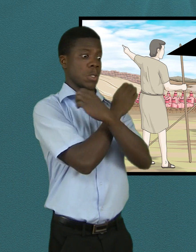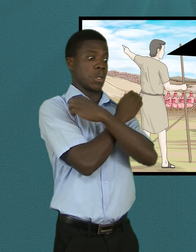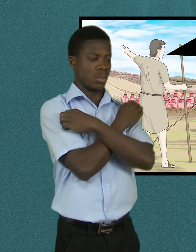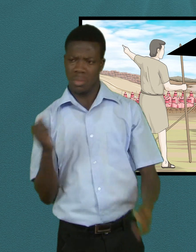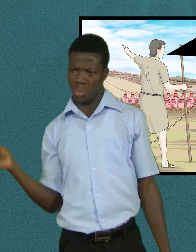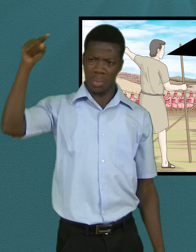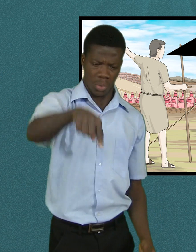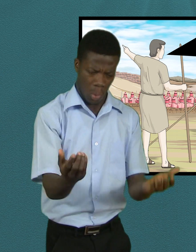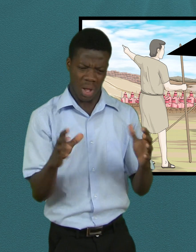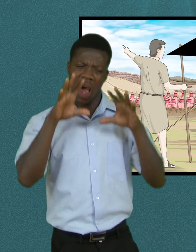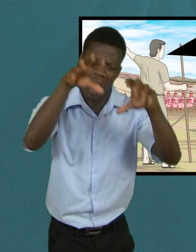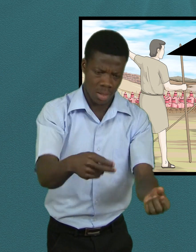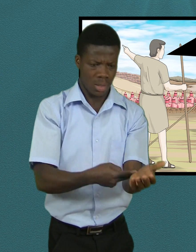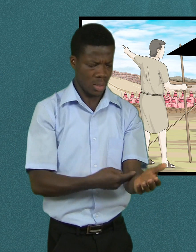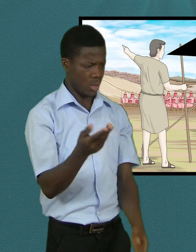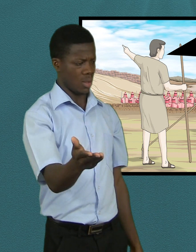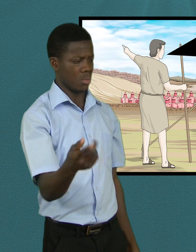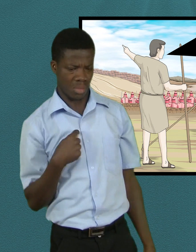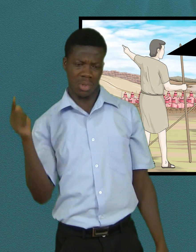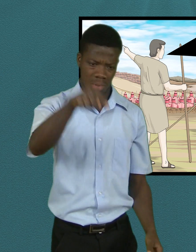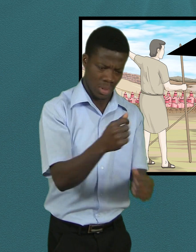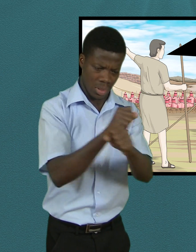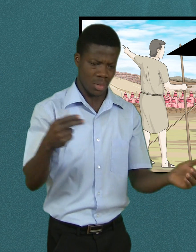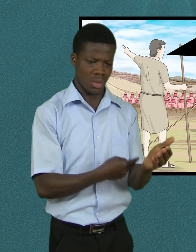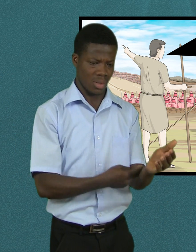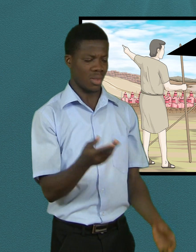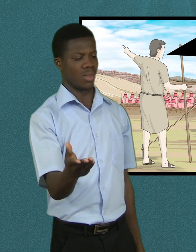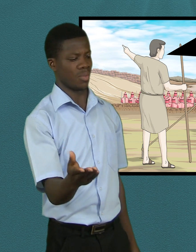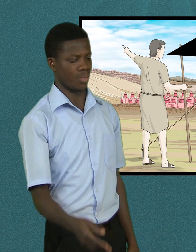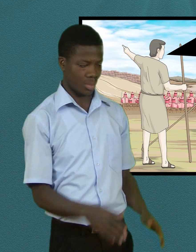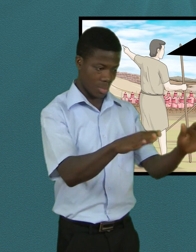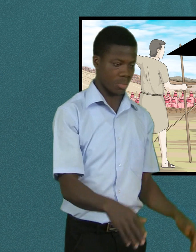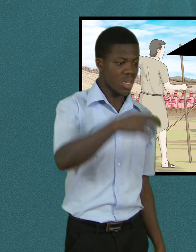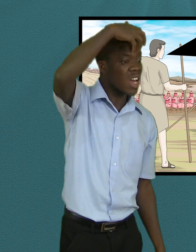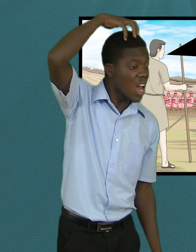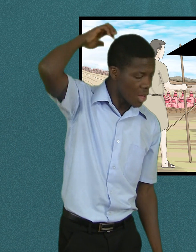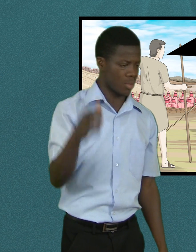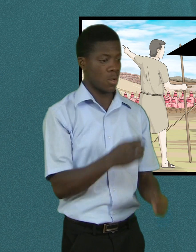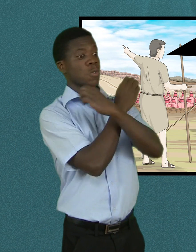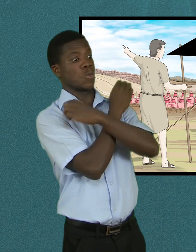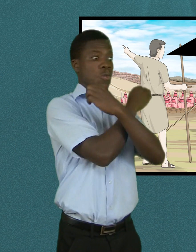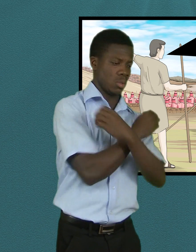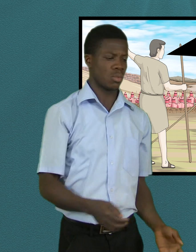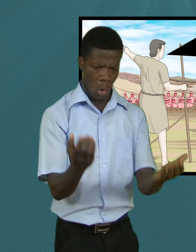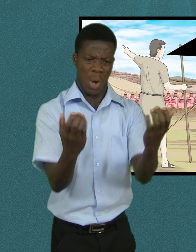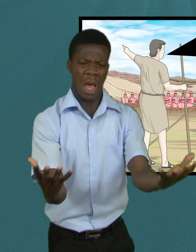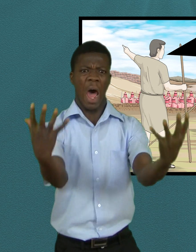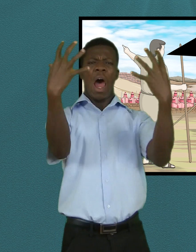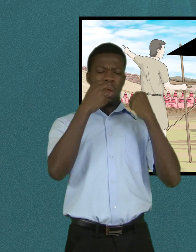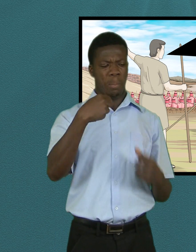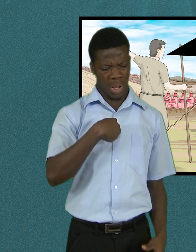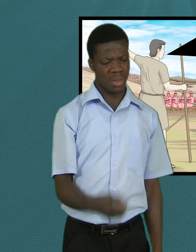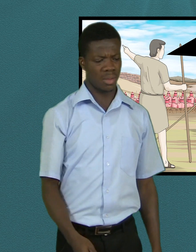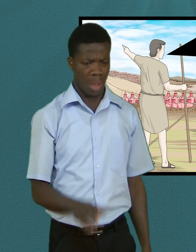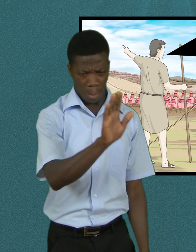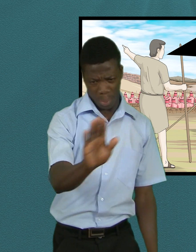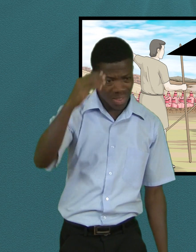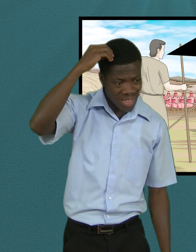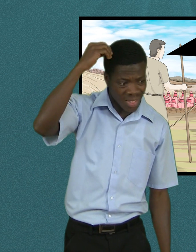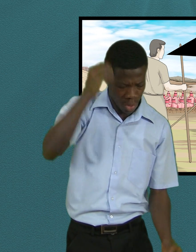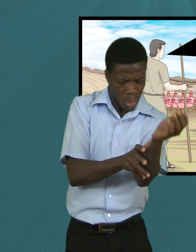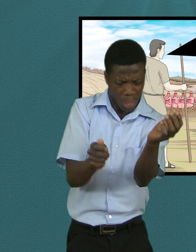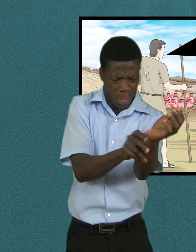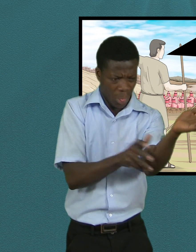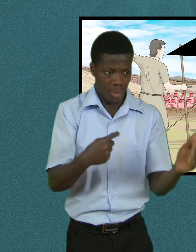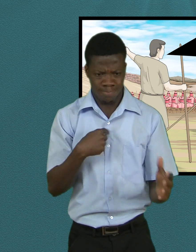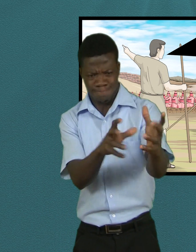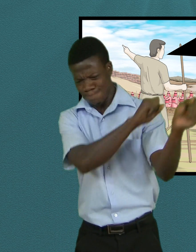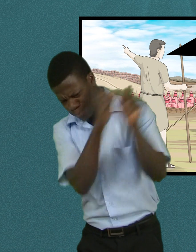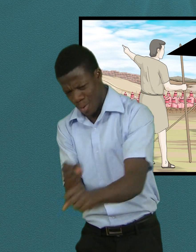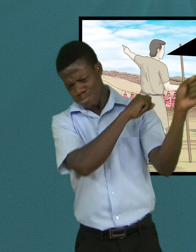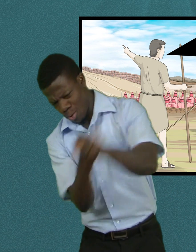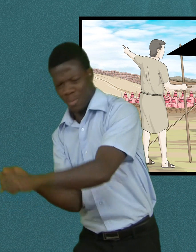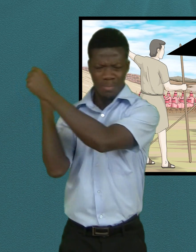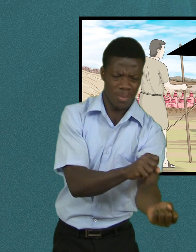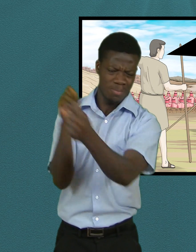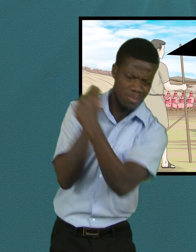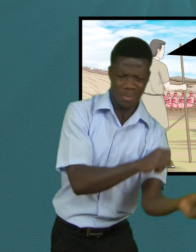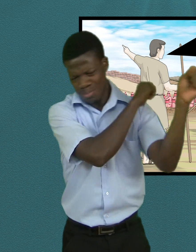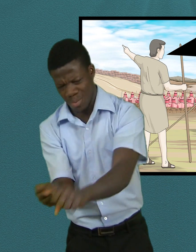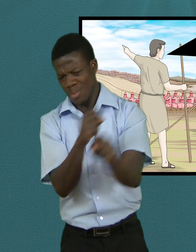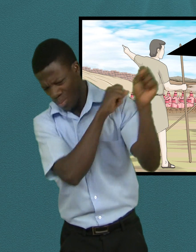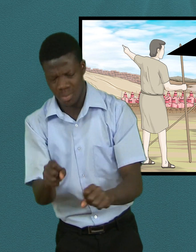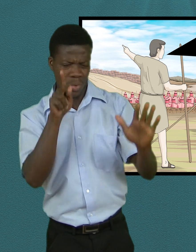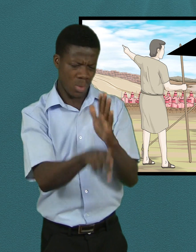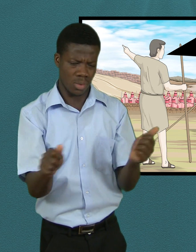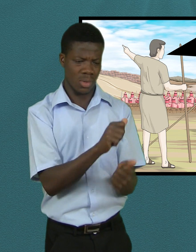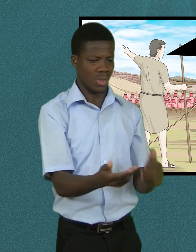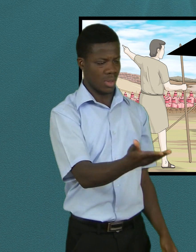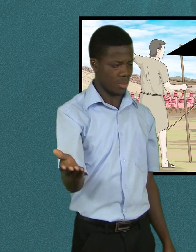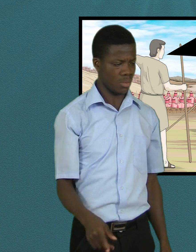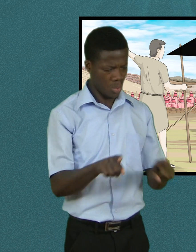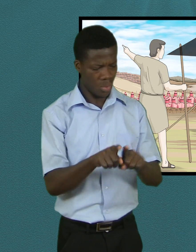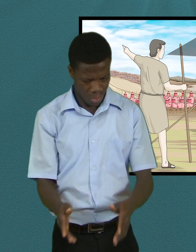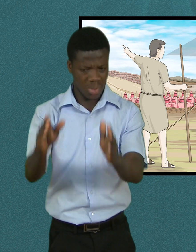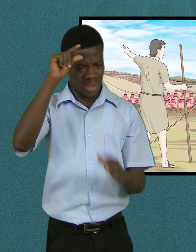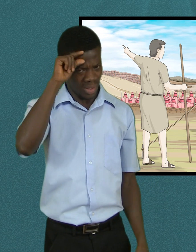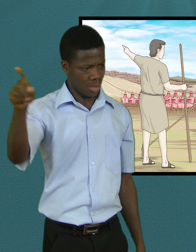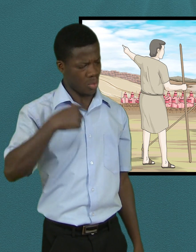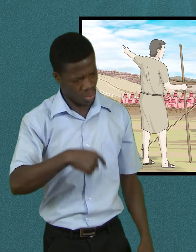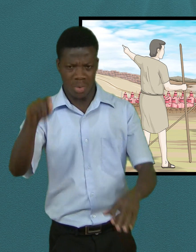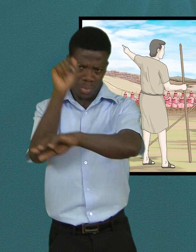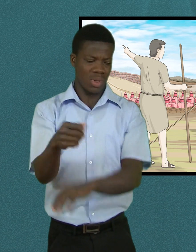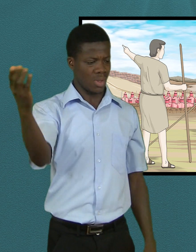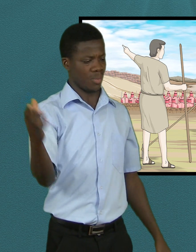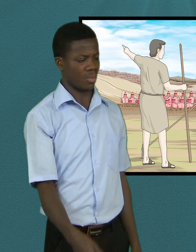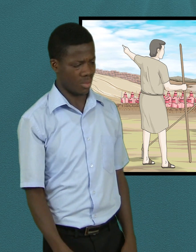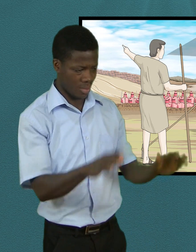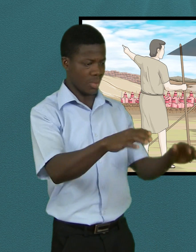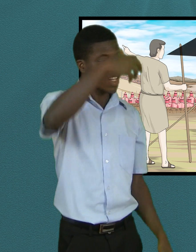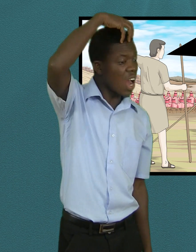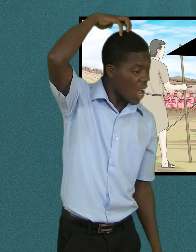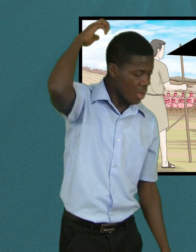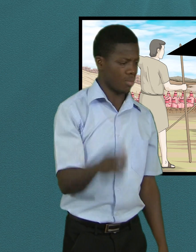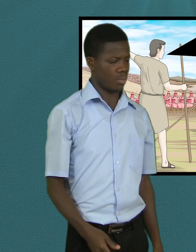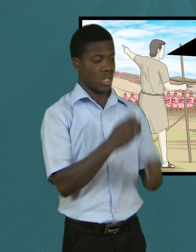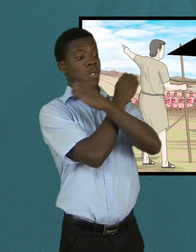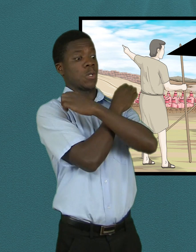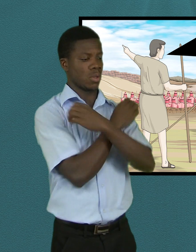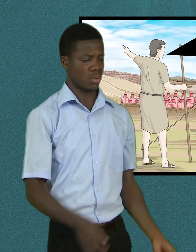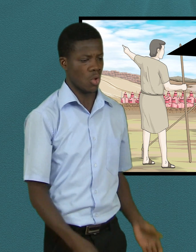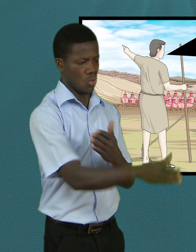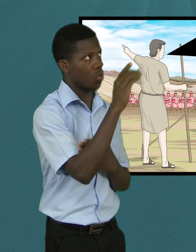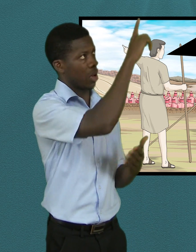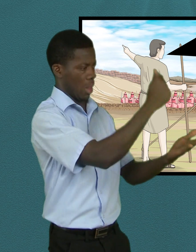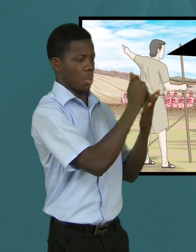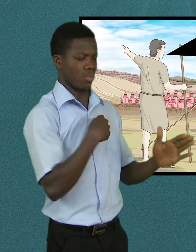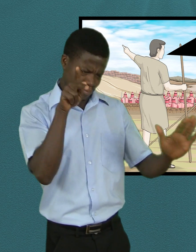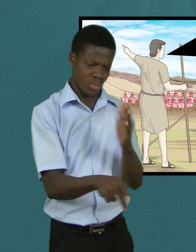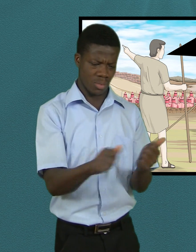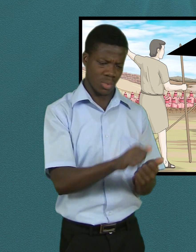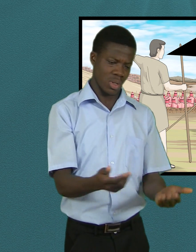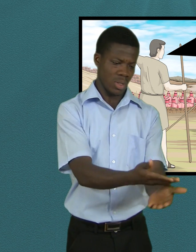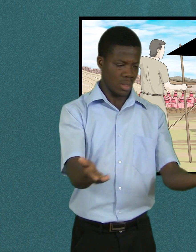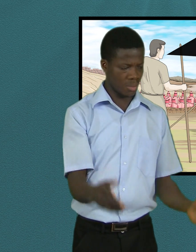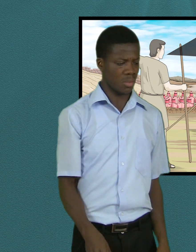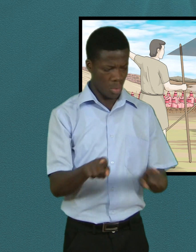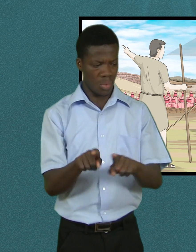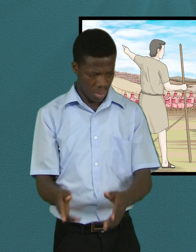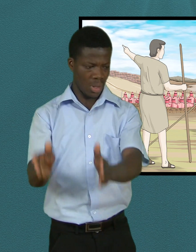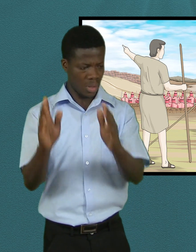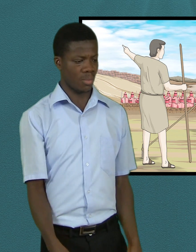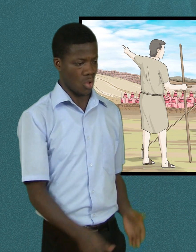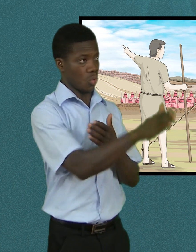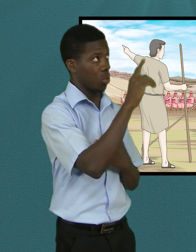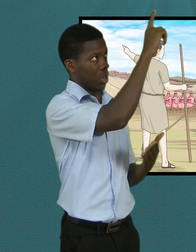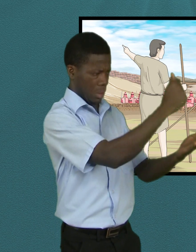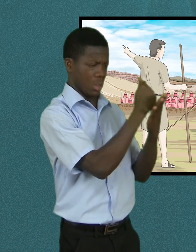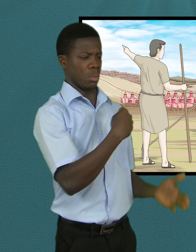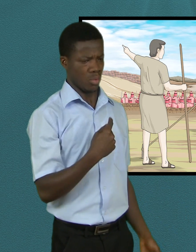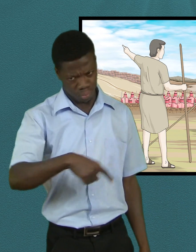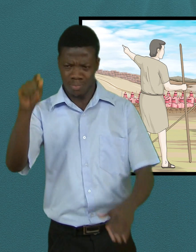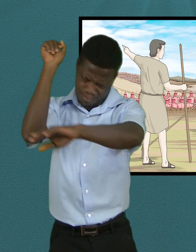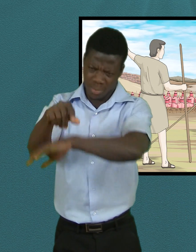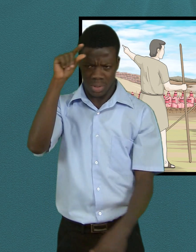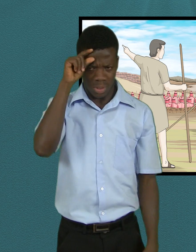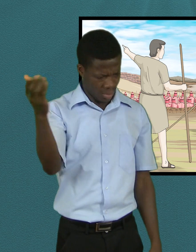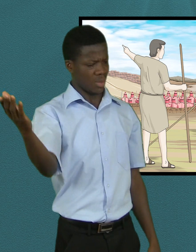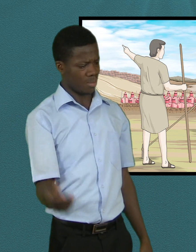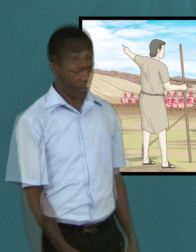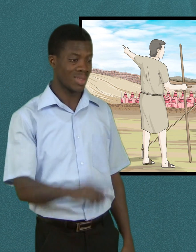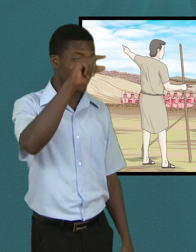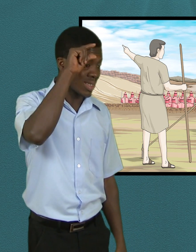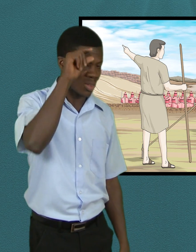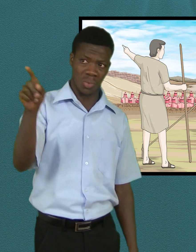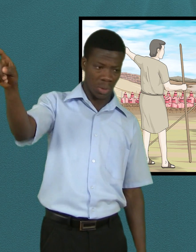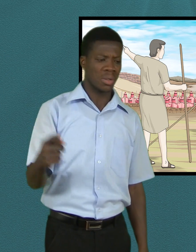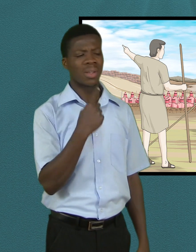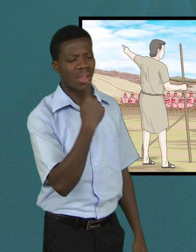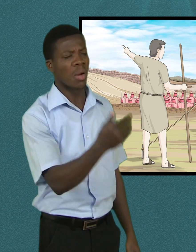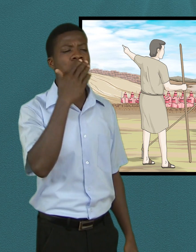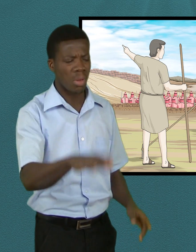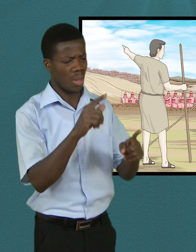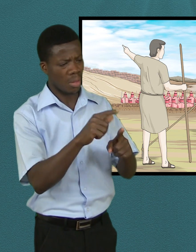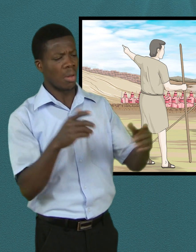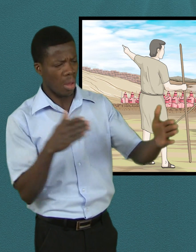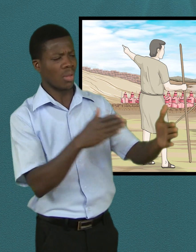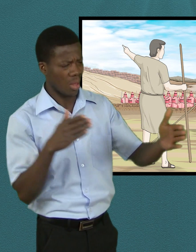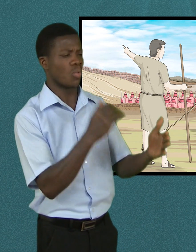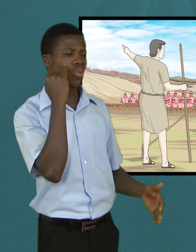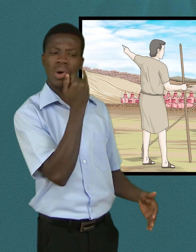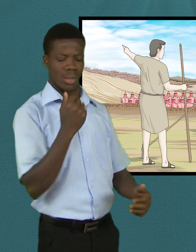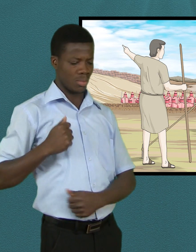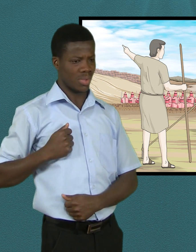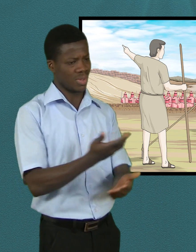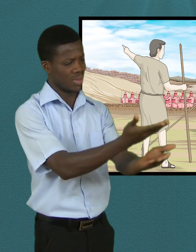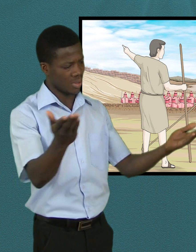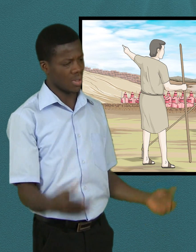If it reared up against me, I would grab it by its fur, strike it down, and kill it. Your servant has killed lions and bears; this uncircumcised Philistine will be like one of them, for he has defied the armies of the living God.”